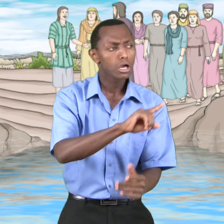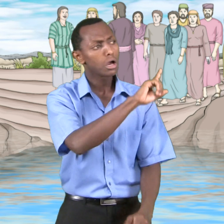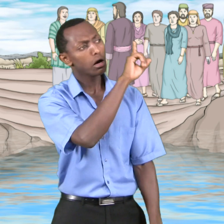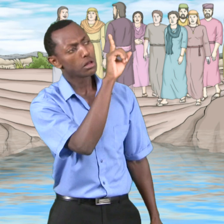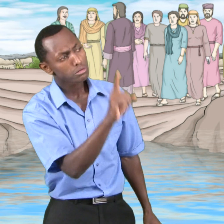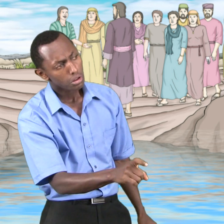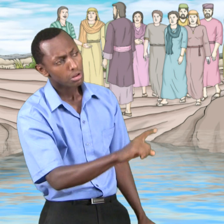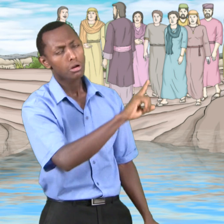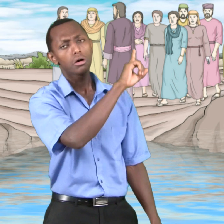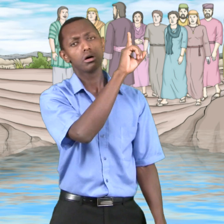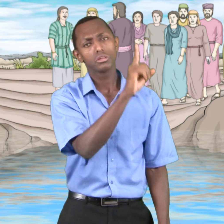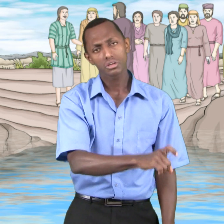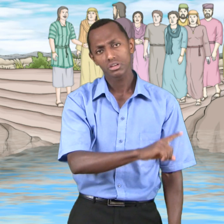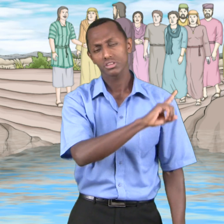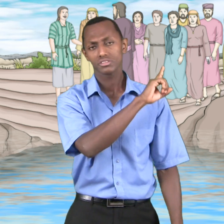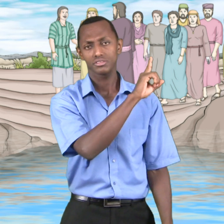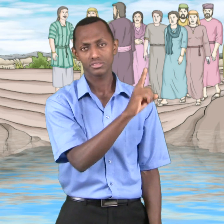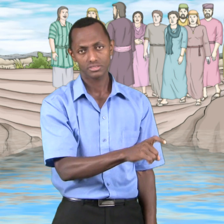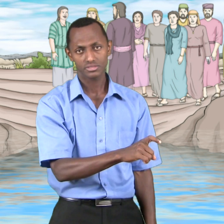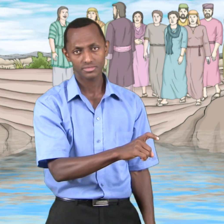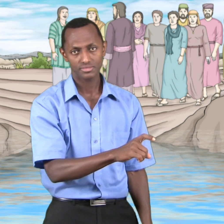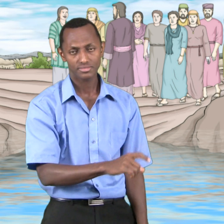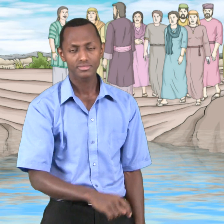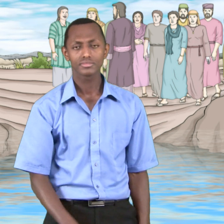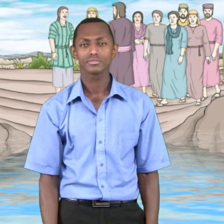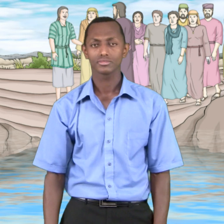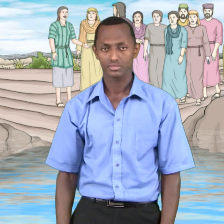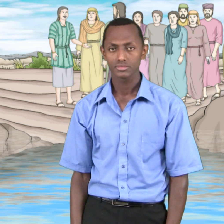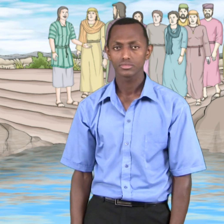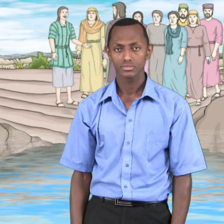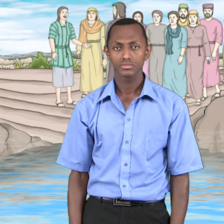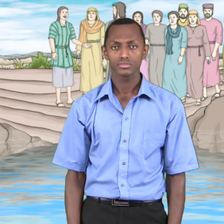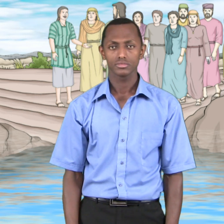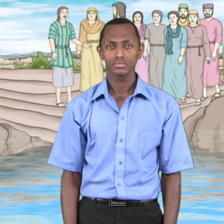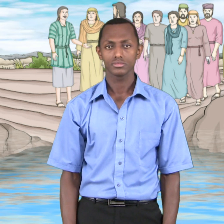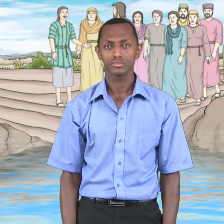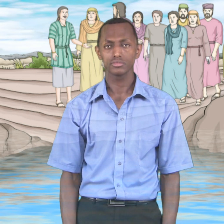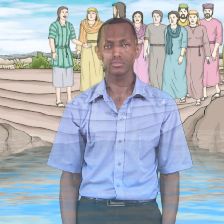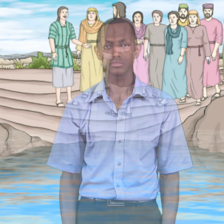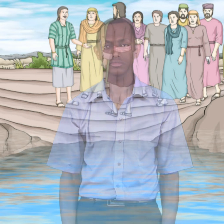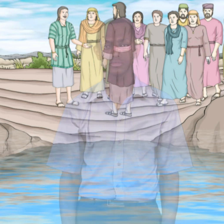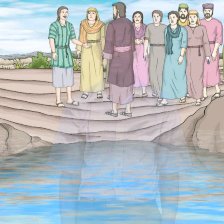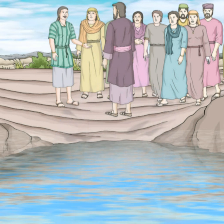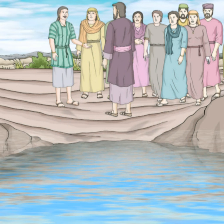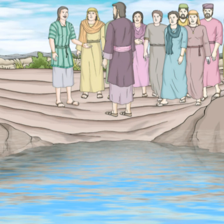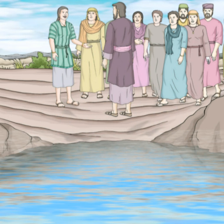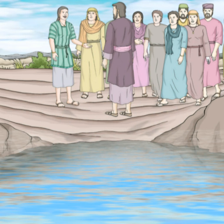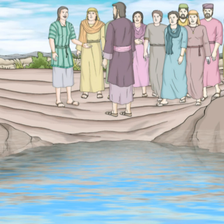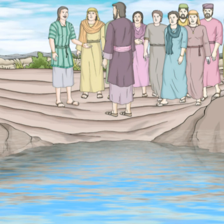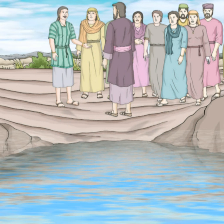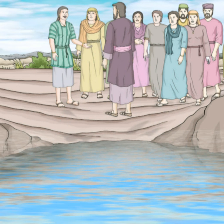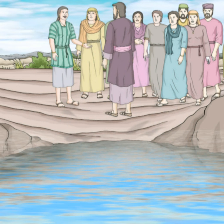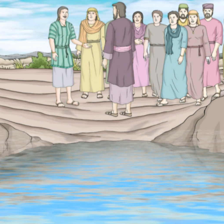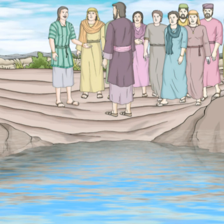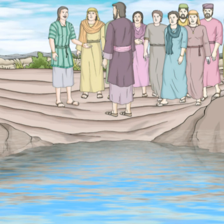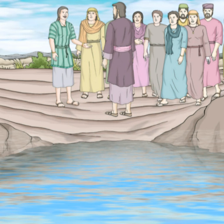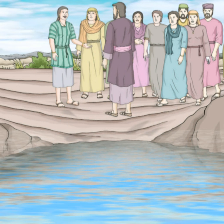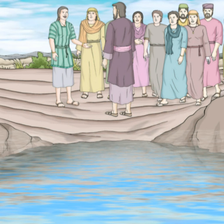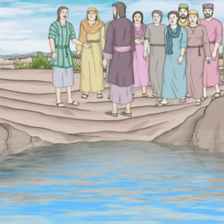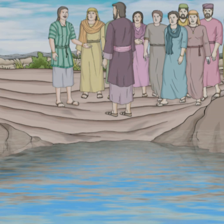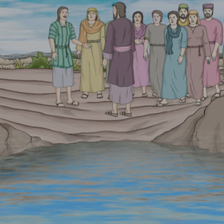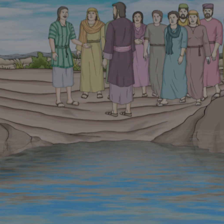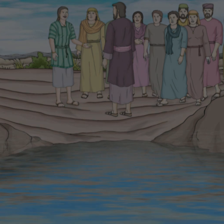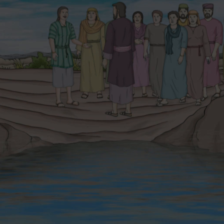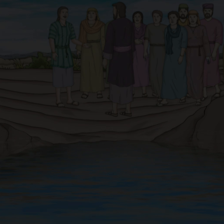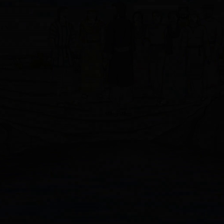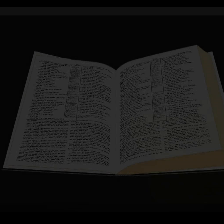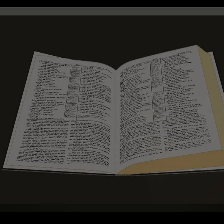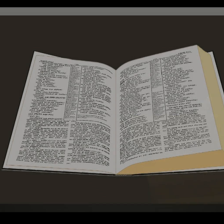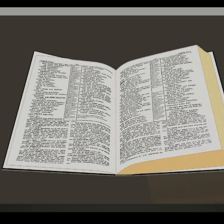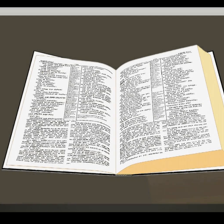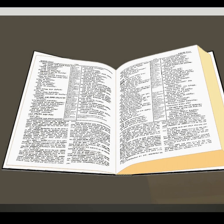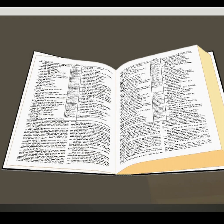And she persuaded us.